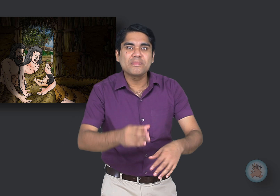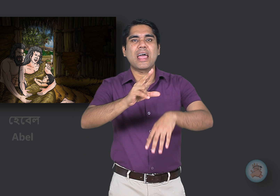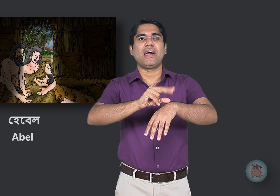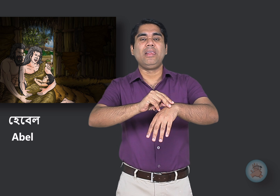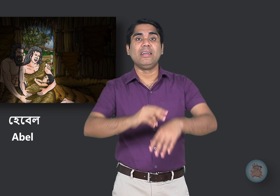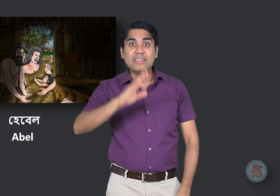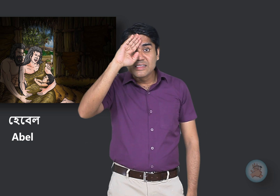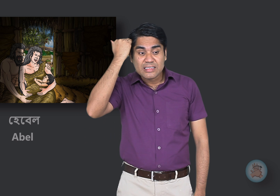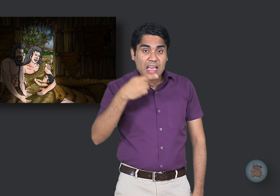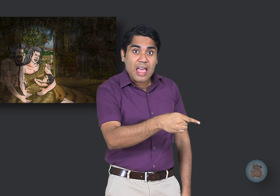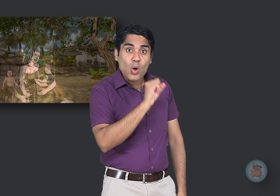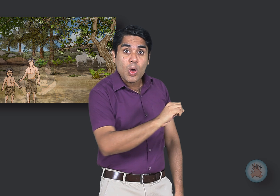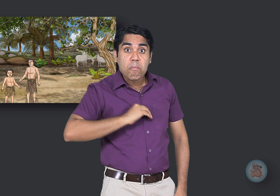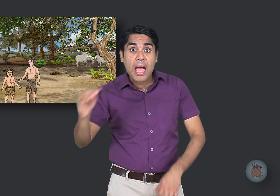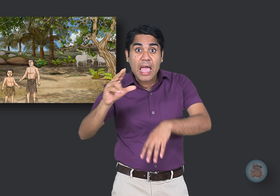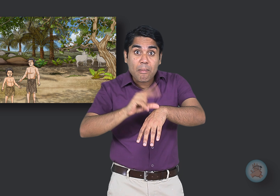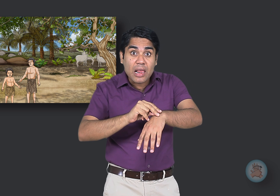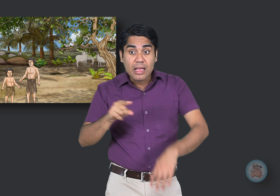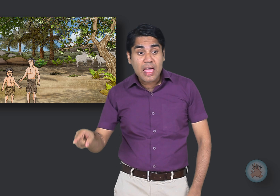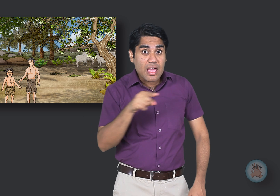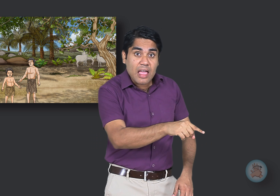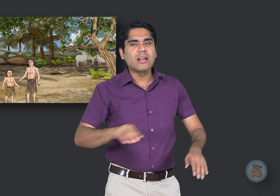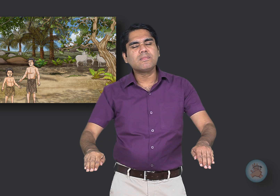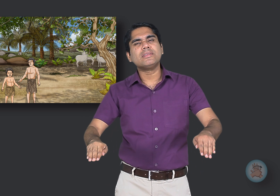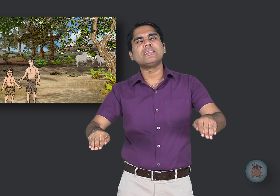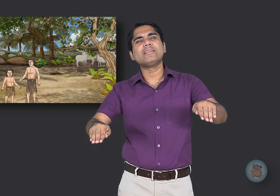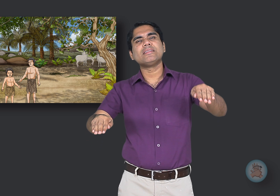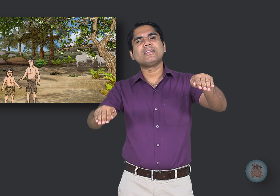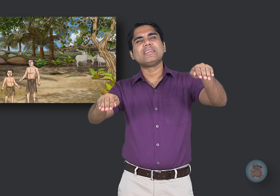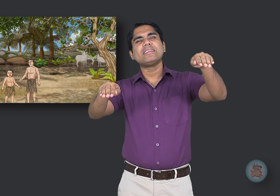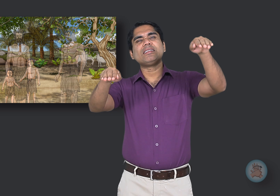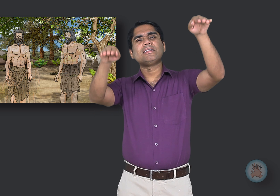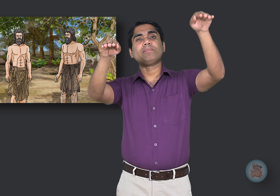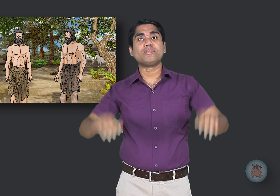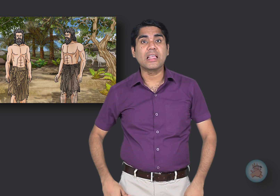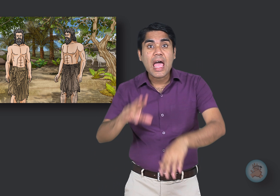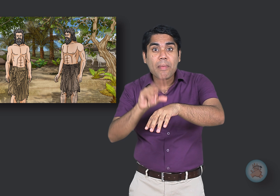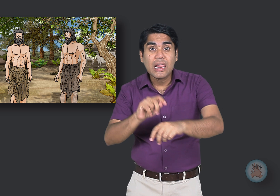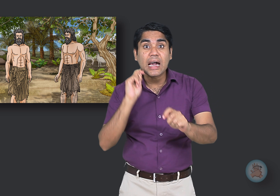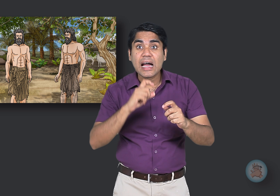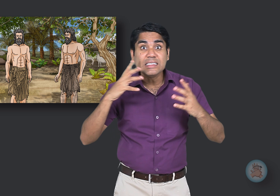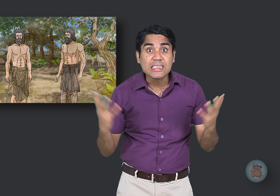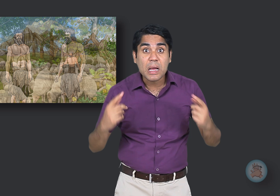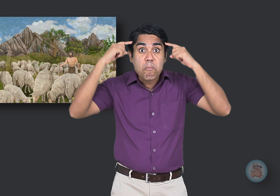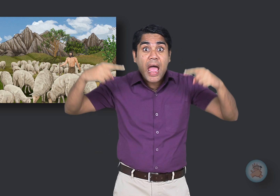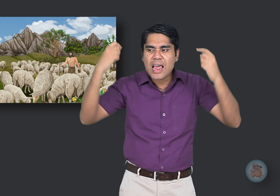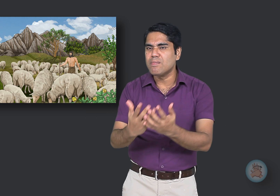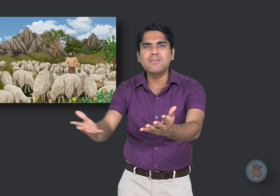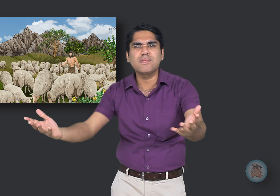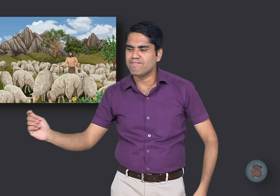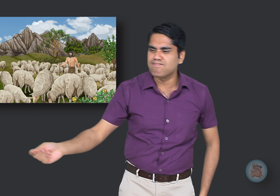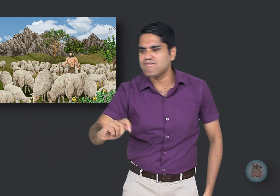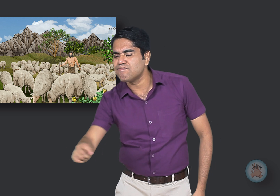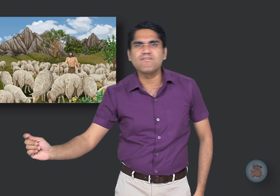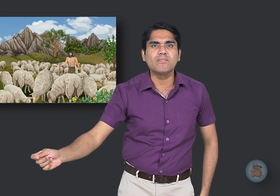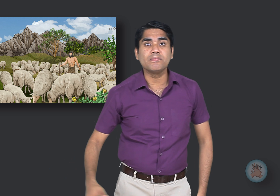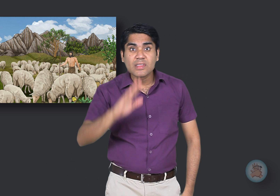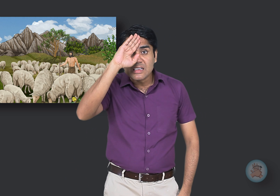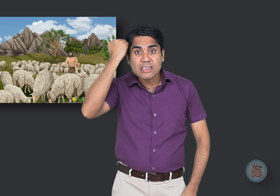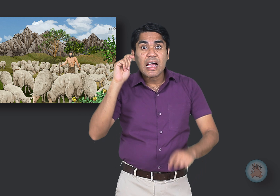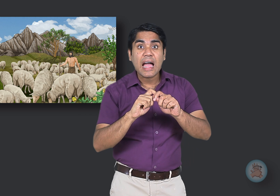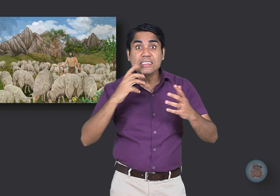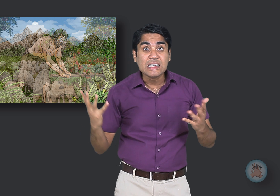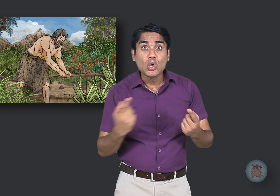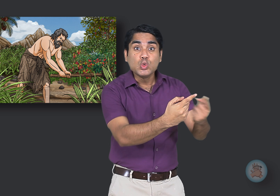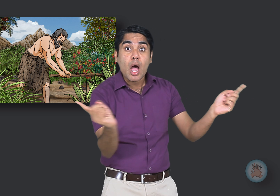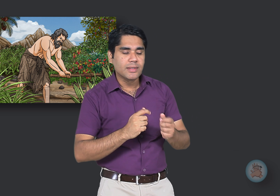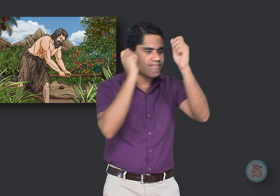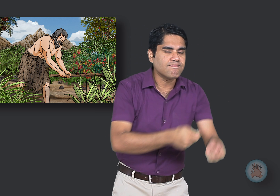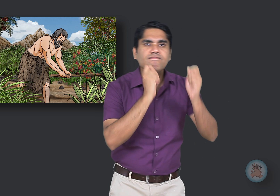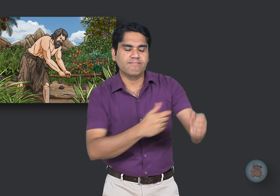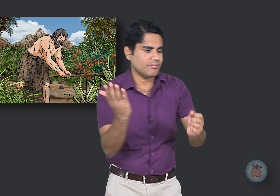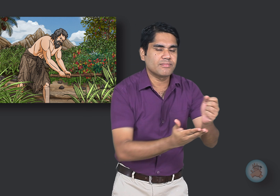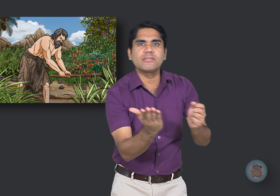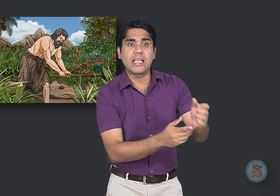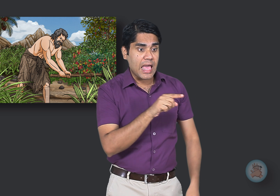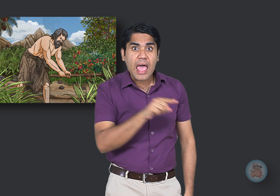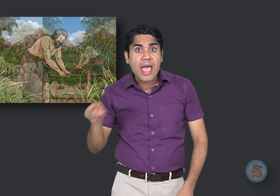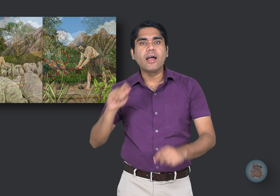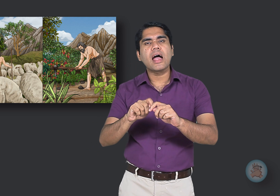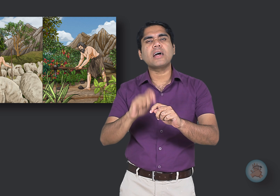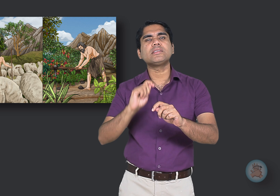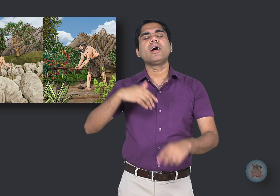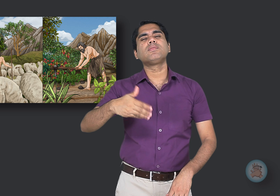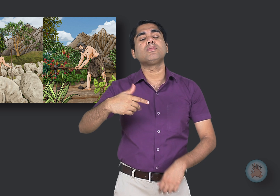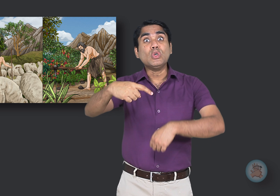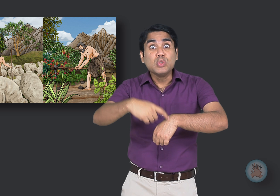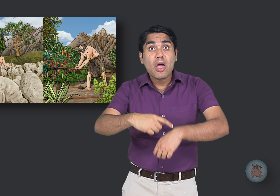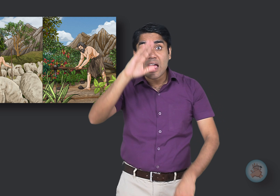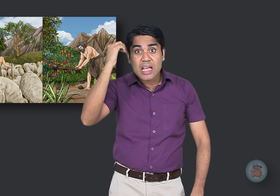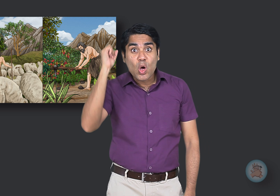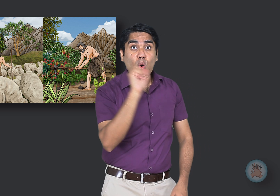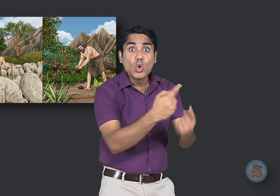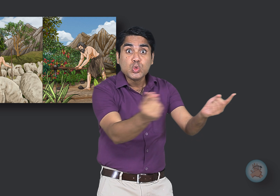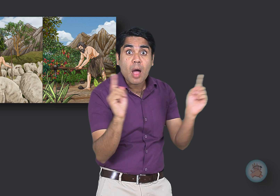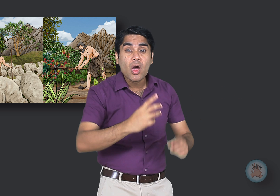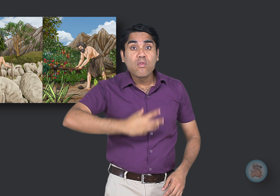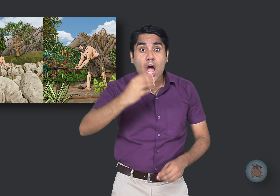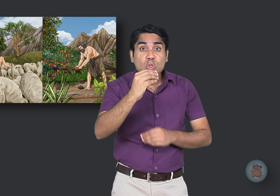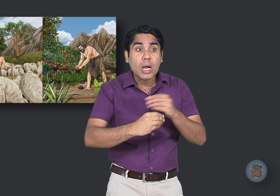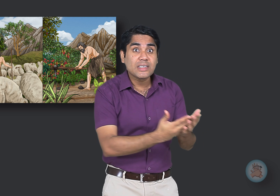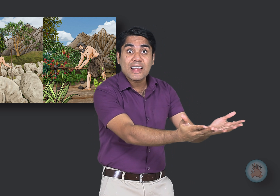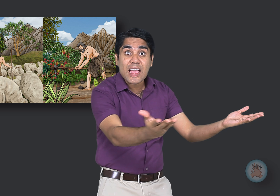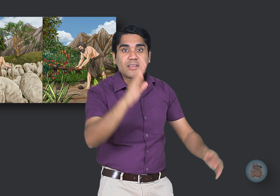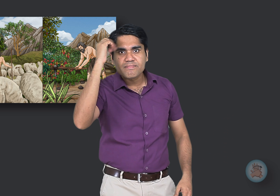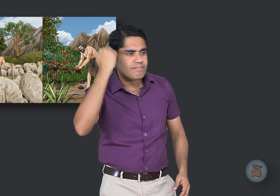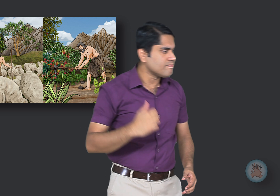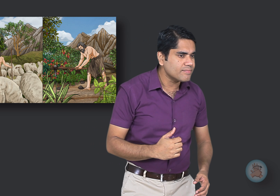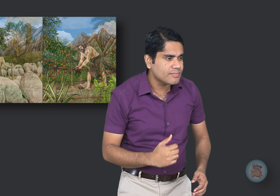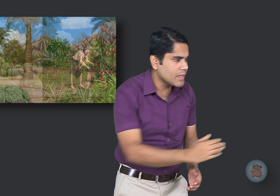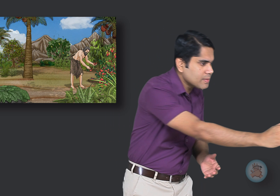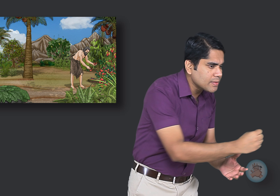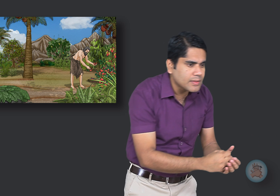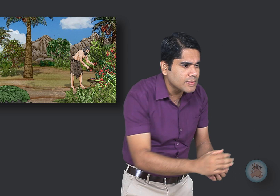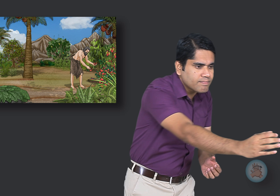Now Abel was a keeper of sheep, while Cain was a tiller of the soil.